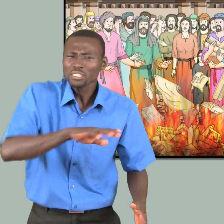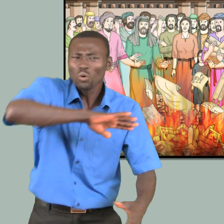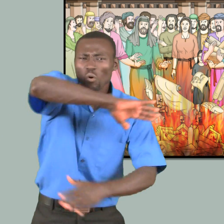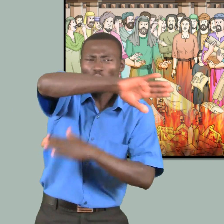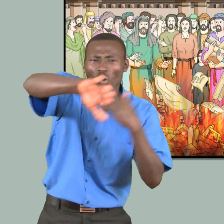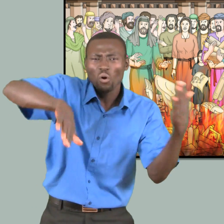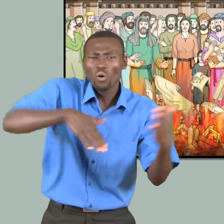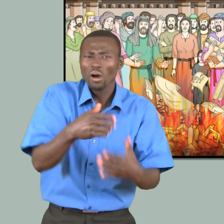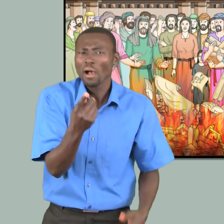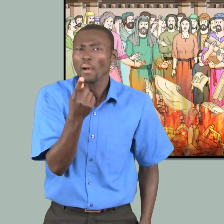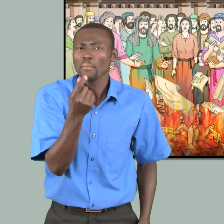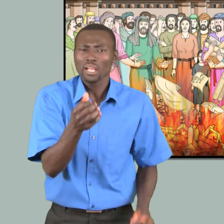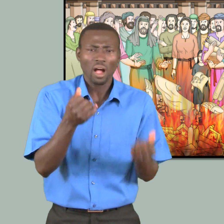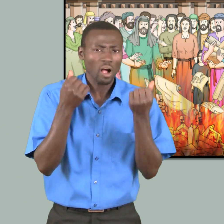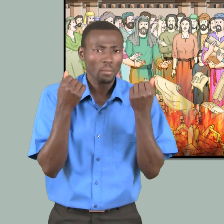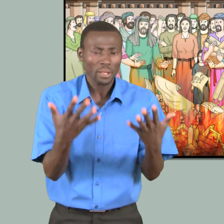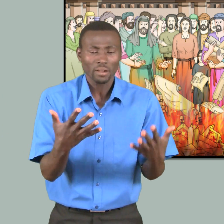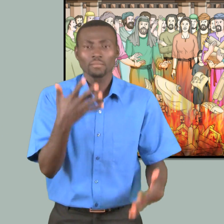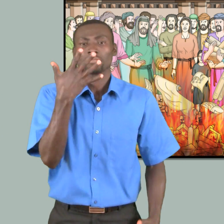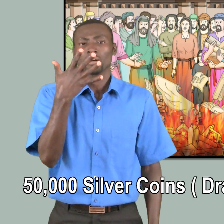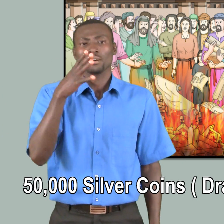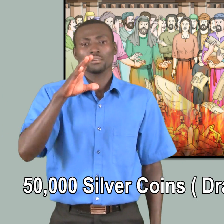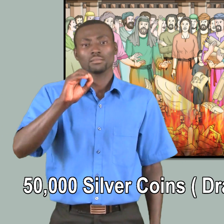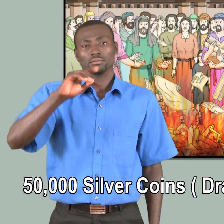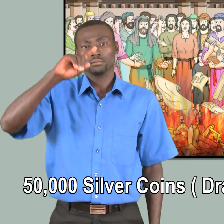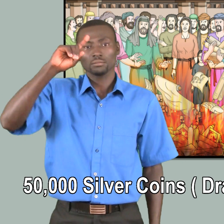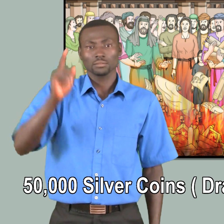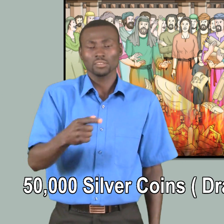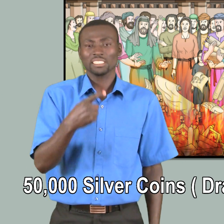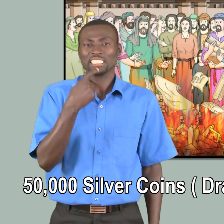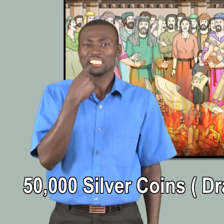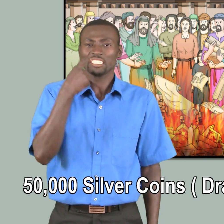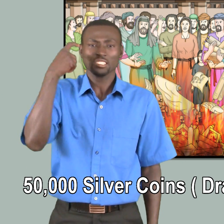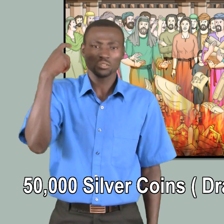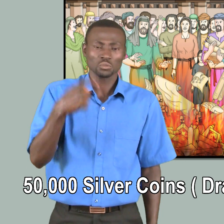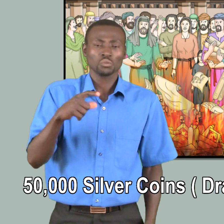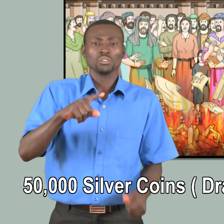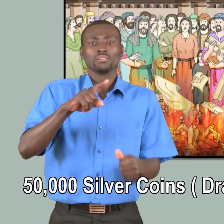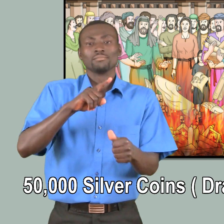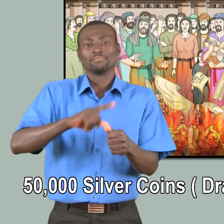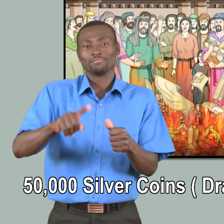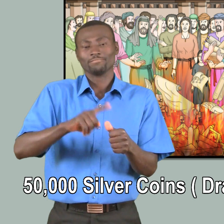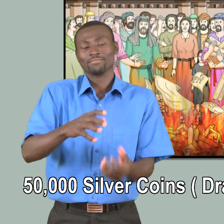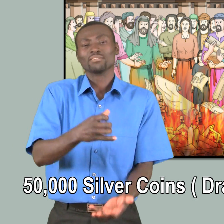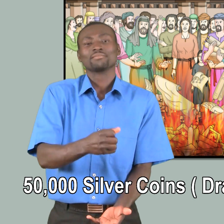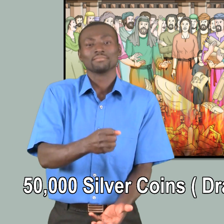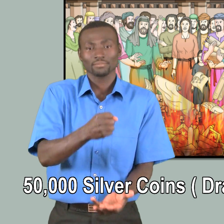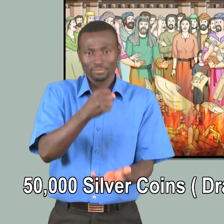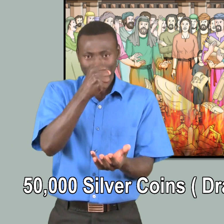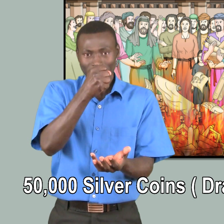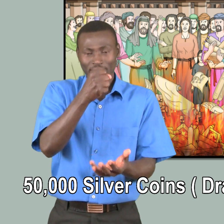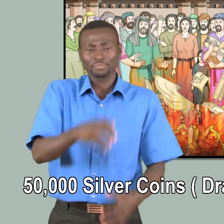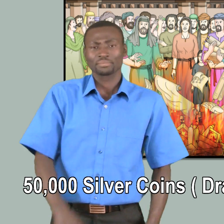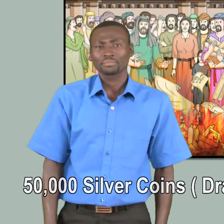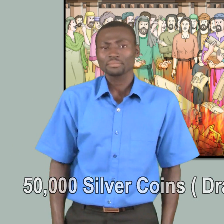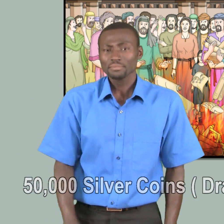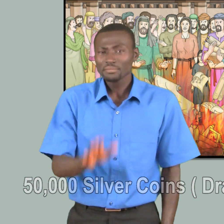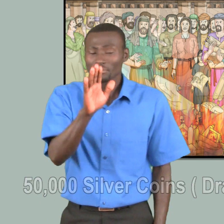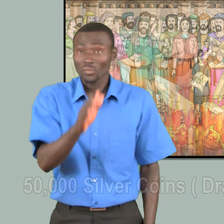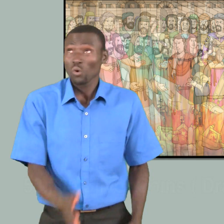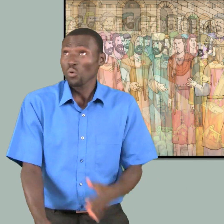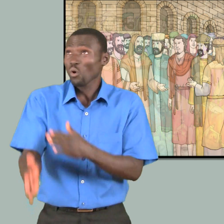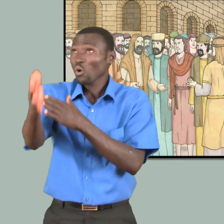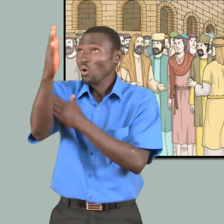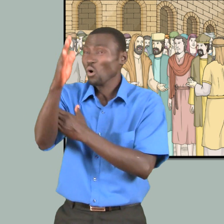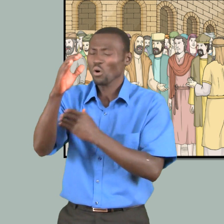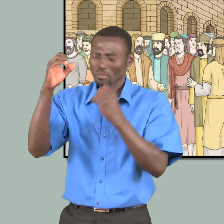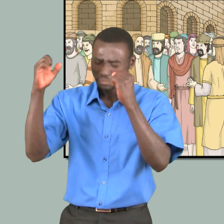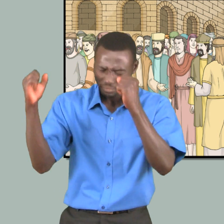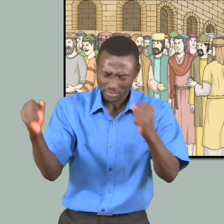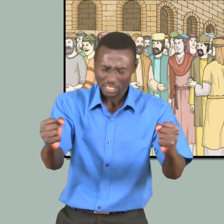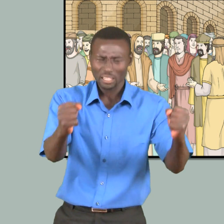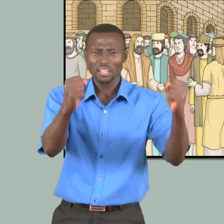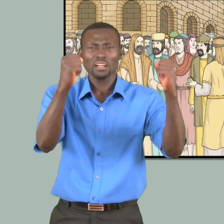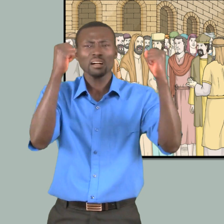When the value of the books was calculated, the total came to fifty thousand drachmas.